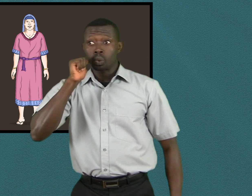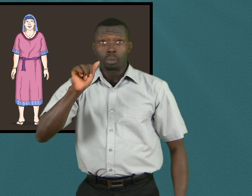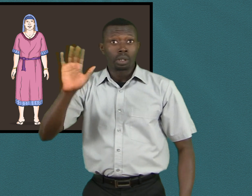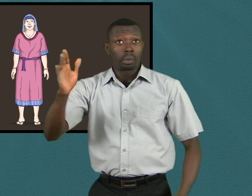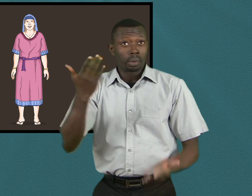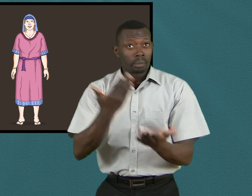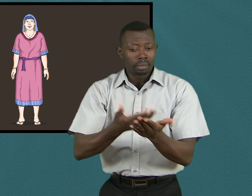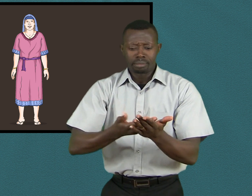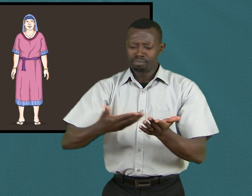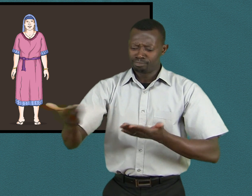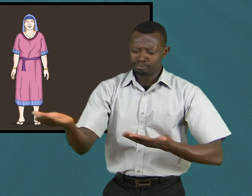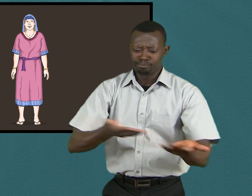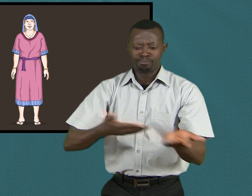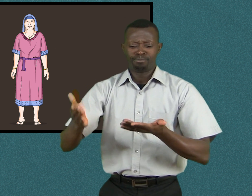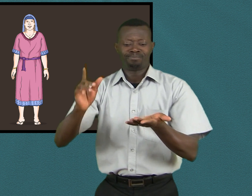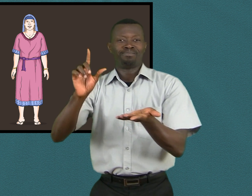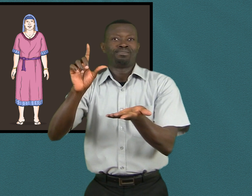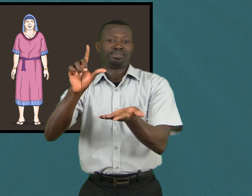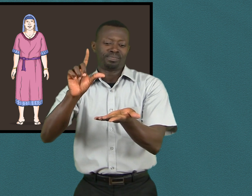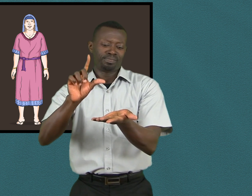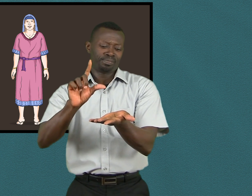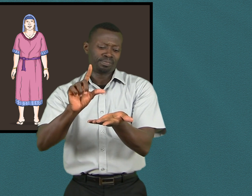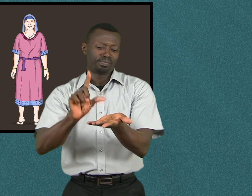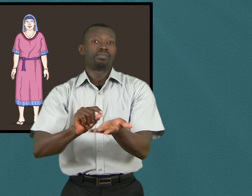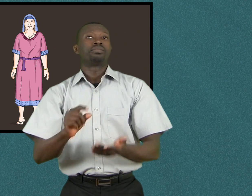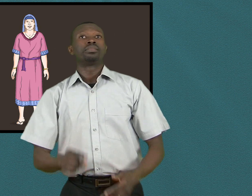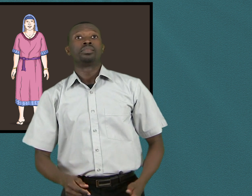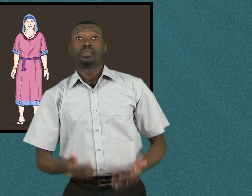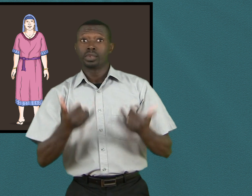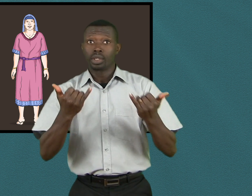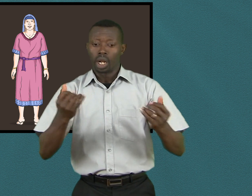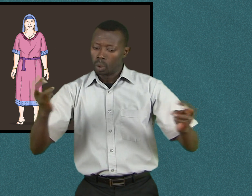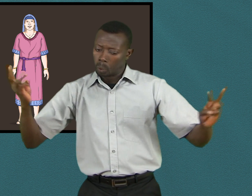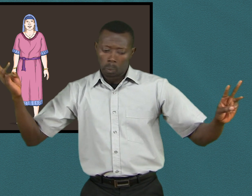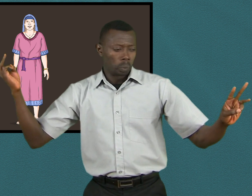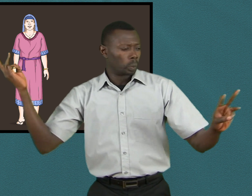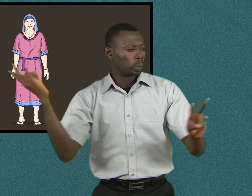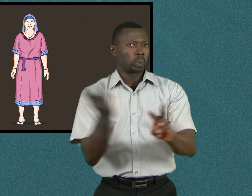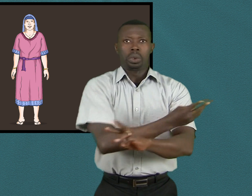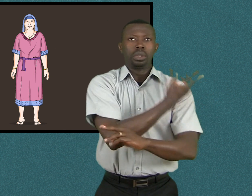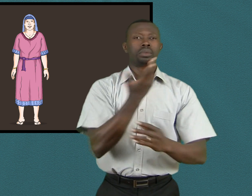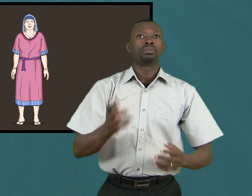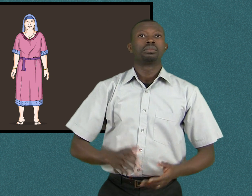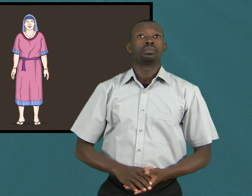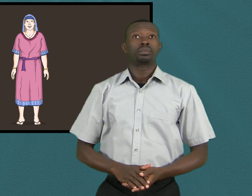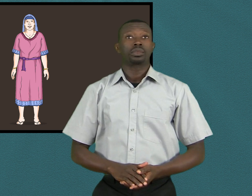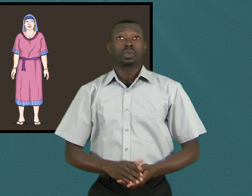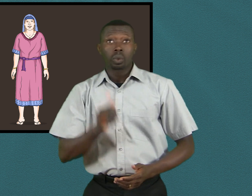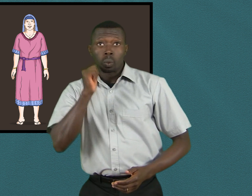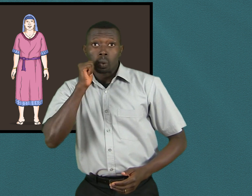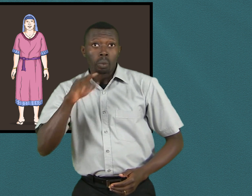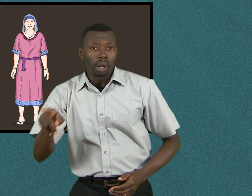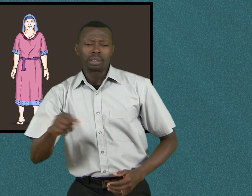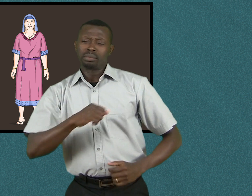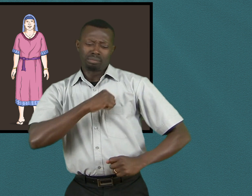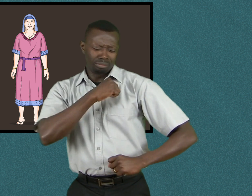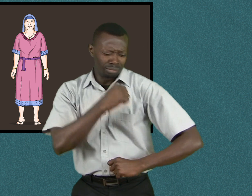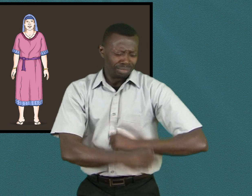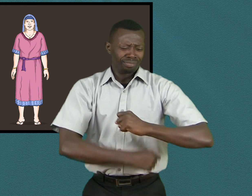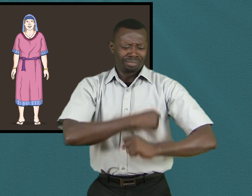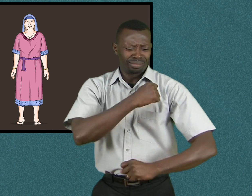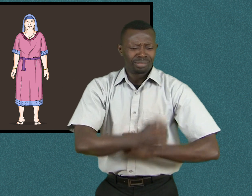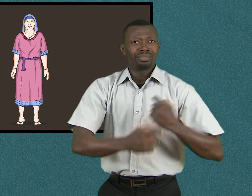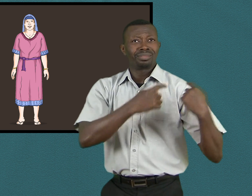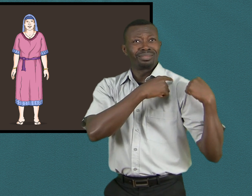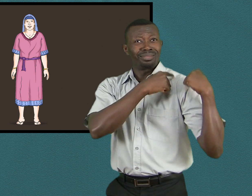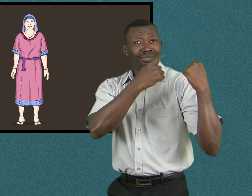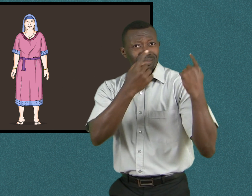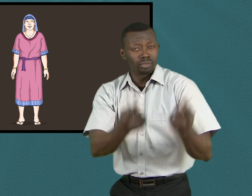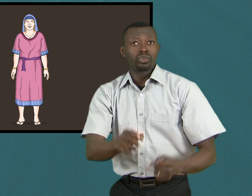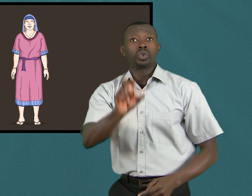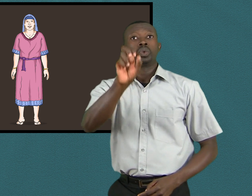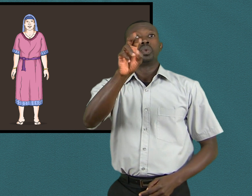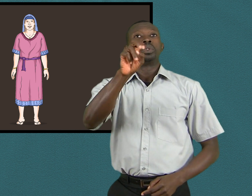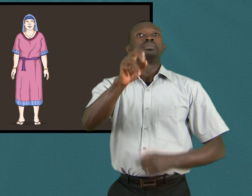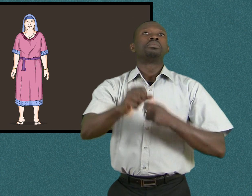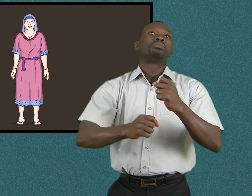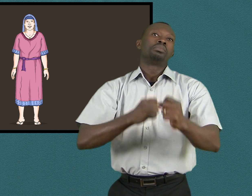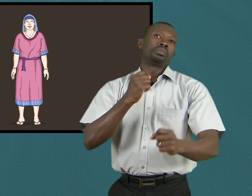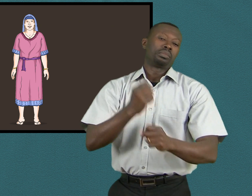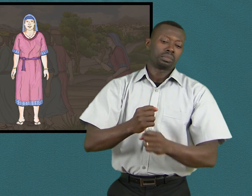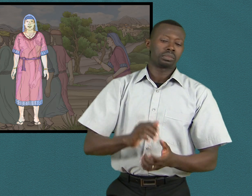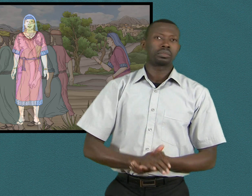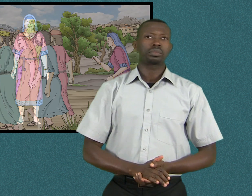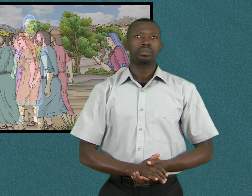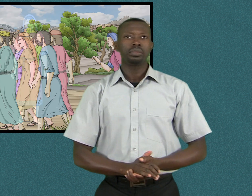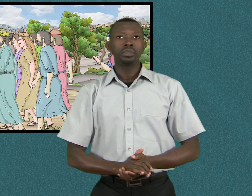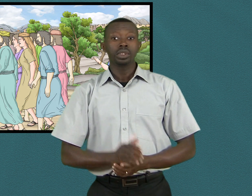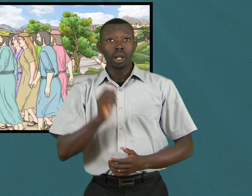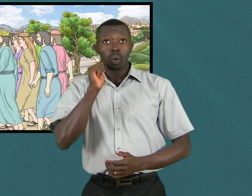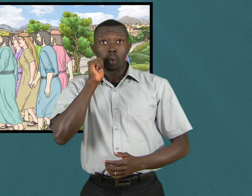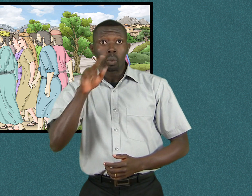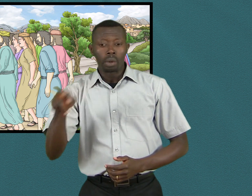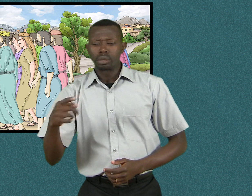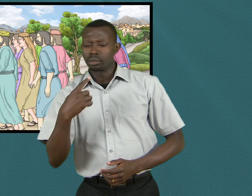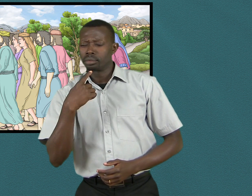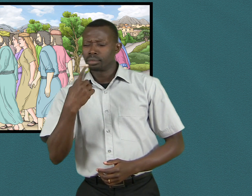Instead, her condition had only grown worse.